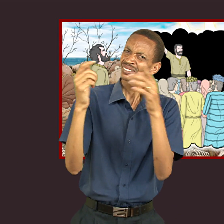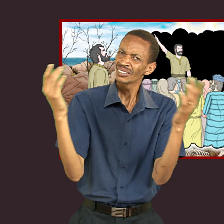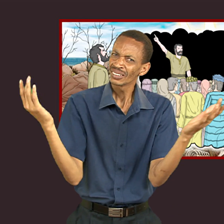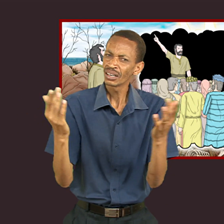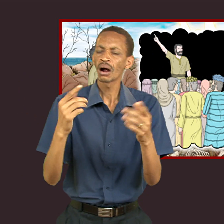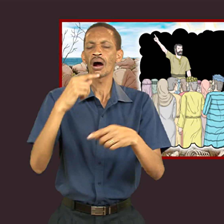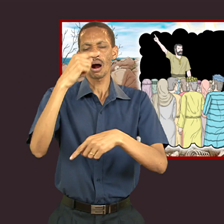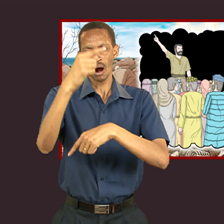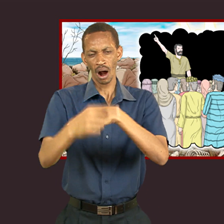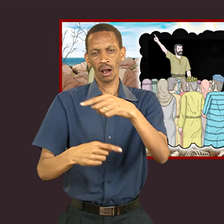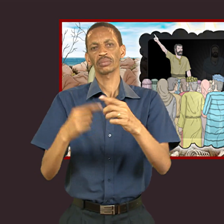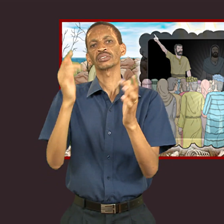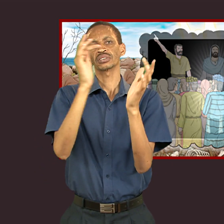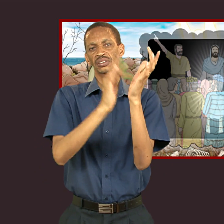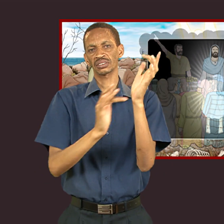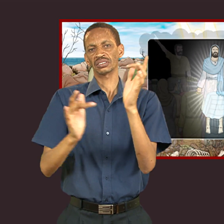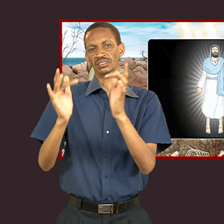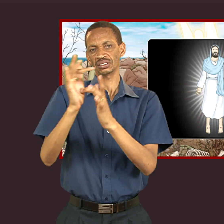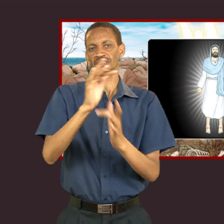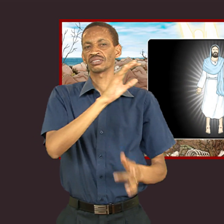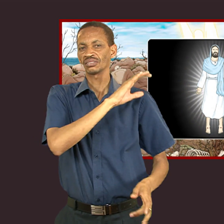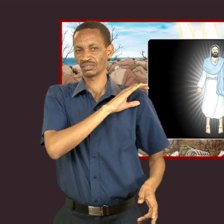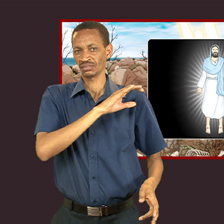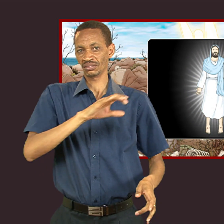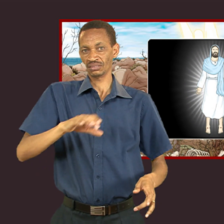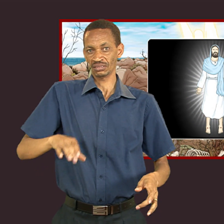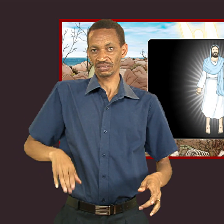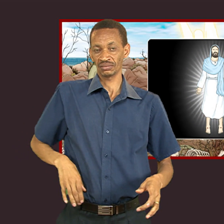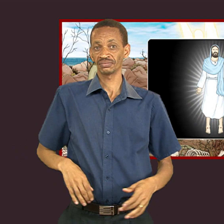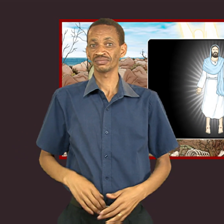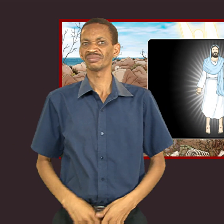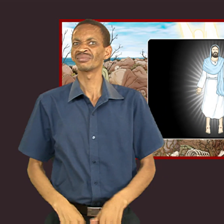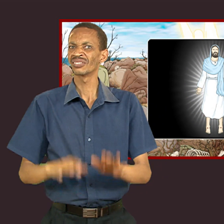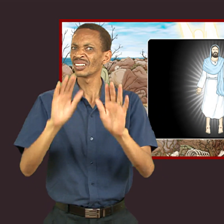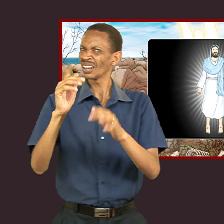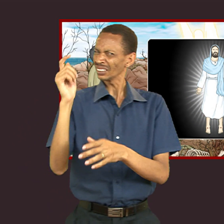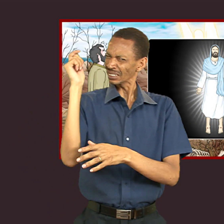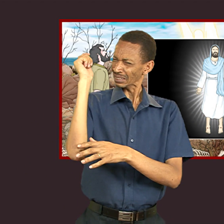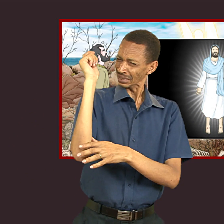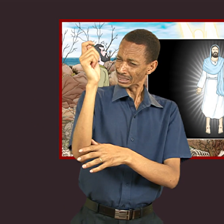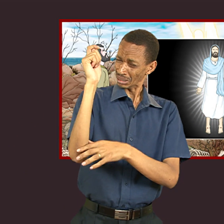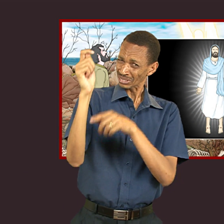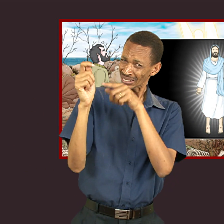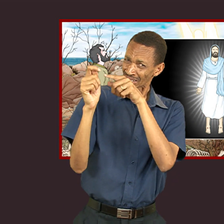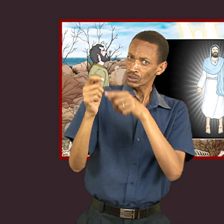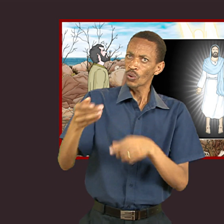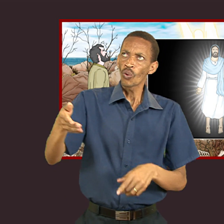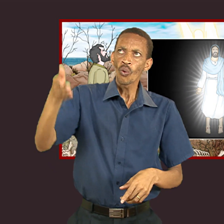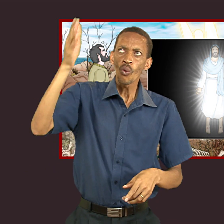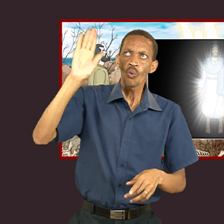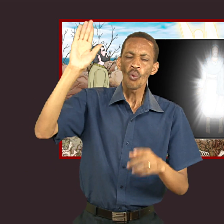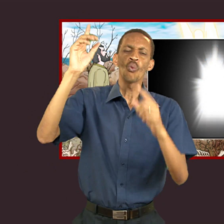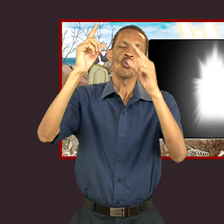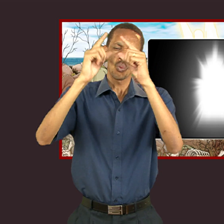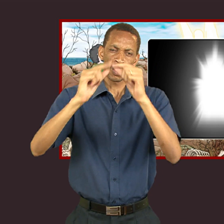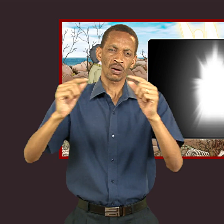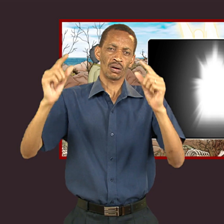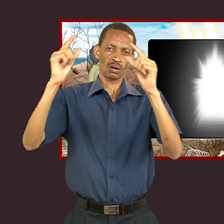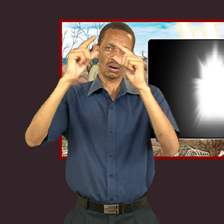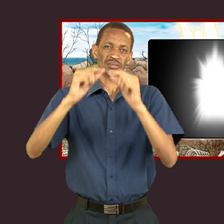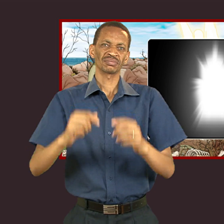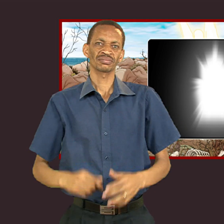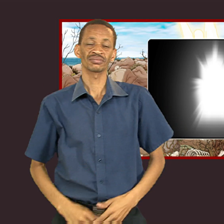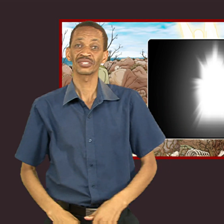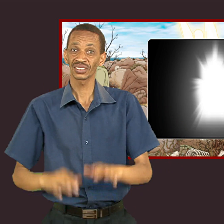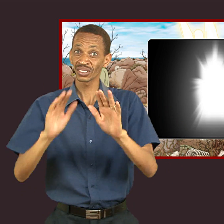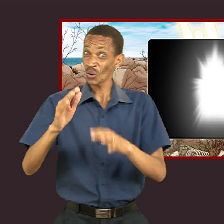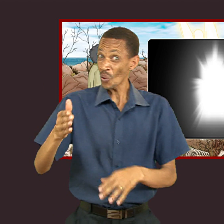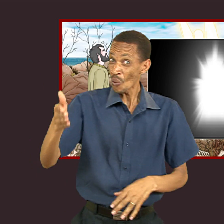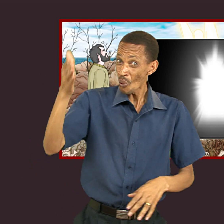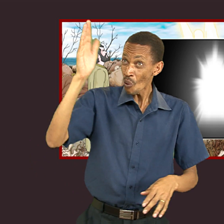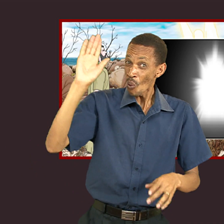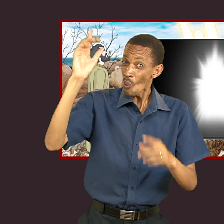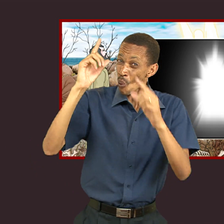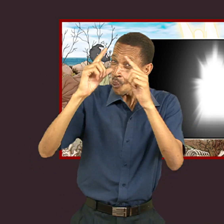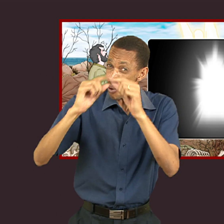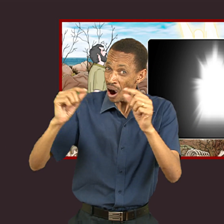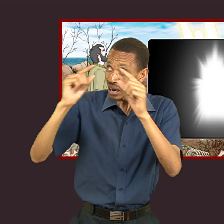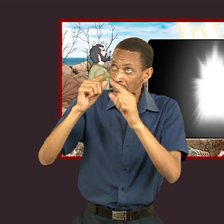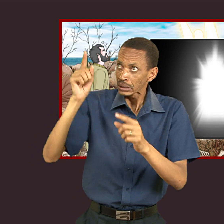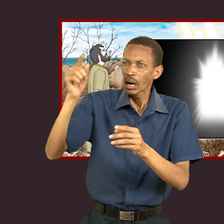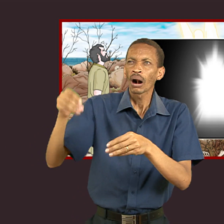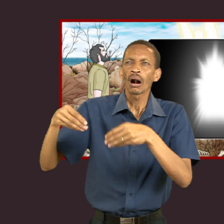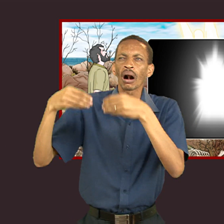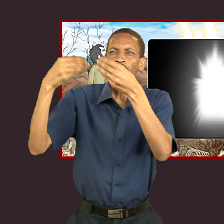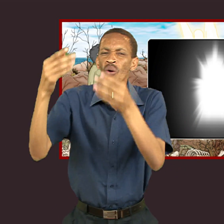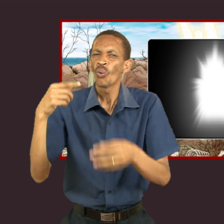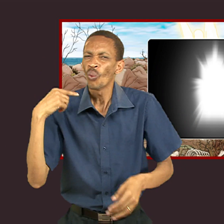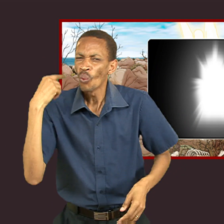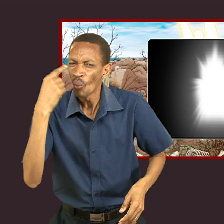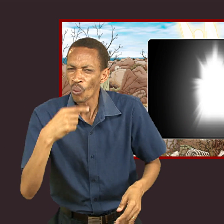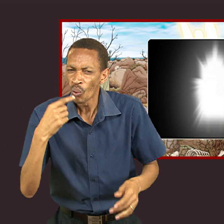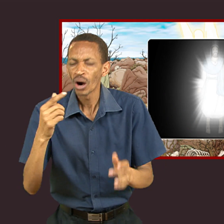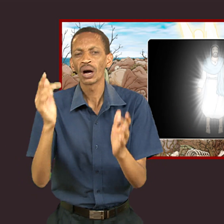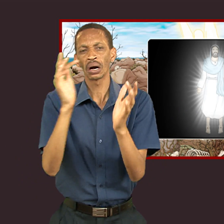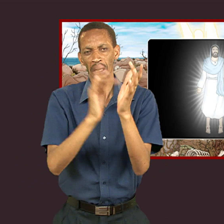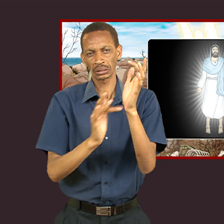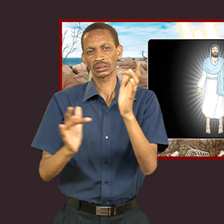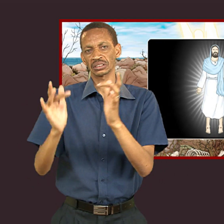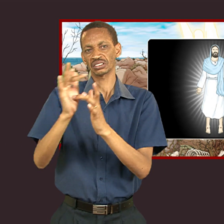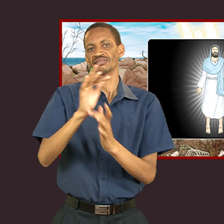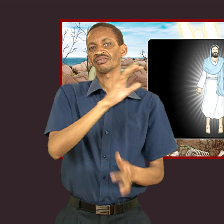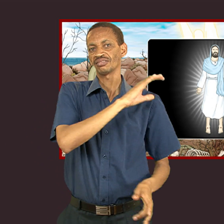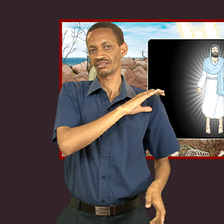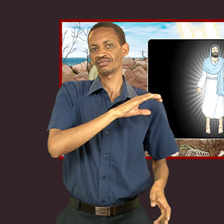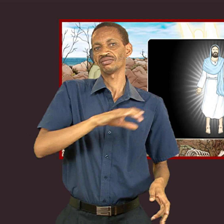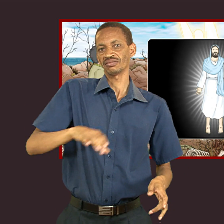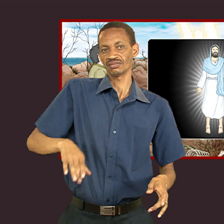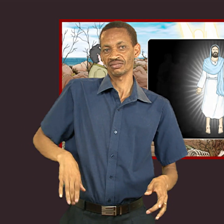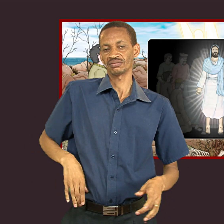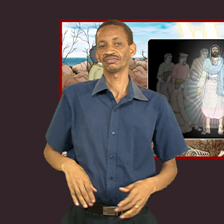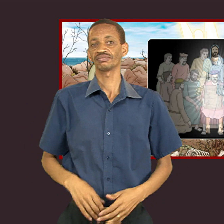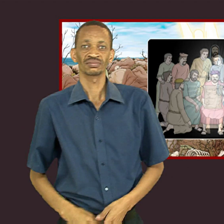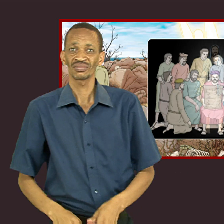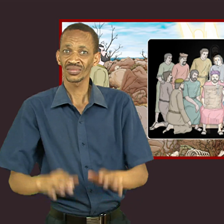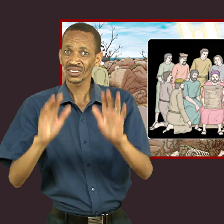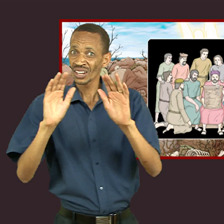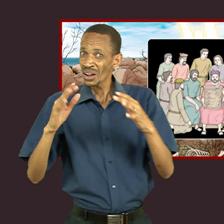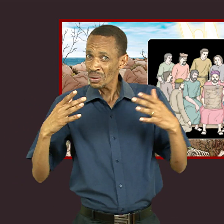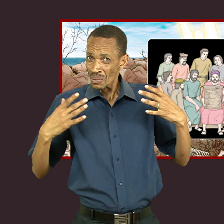This is the word of God and the testimony of Jesus Christ.